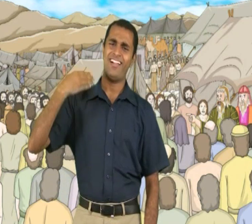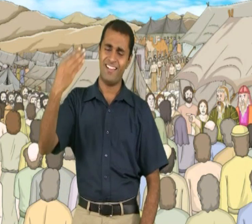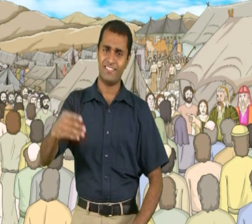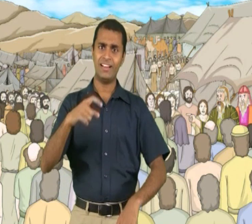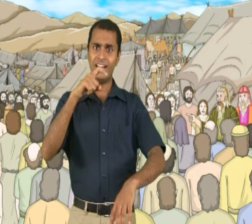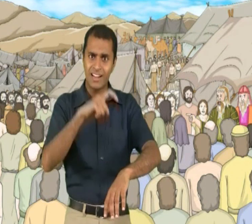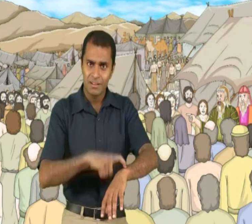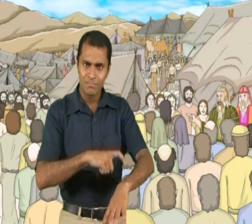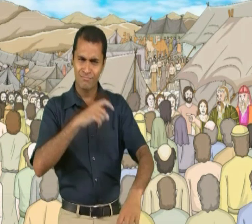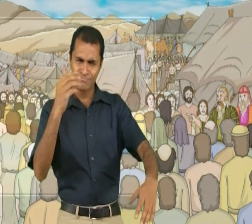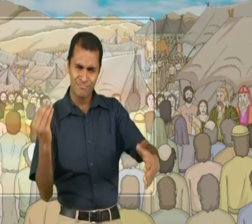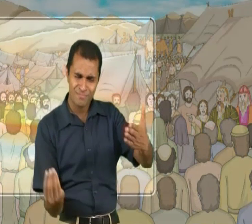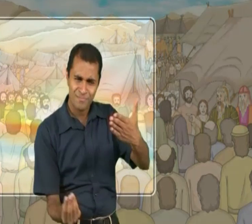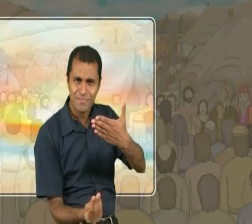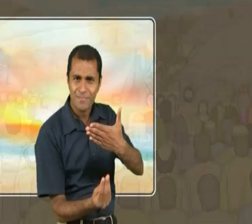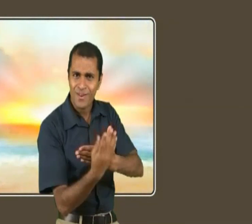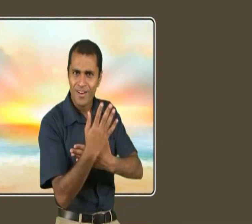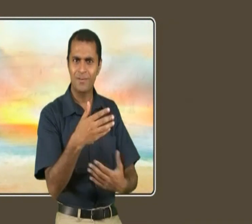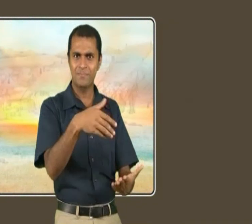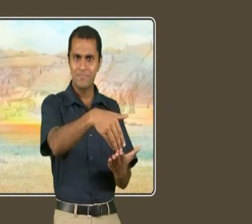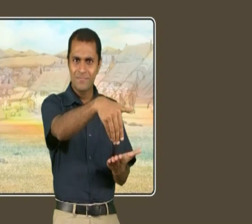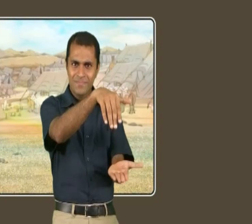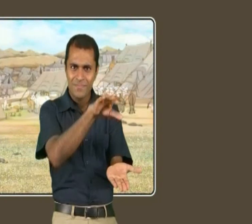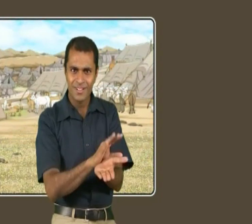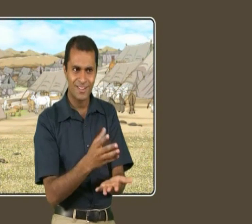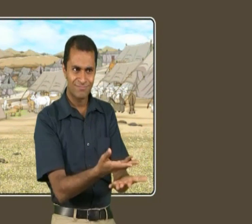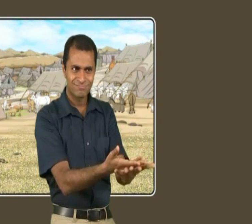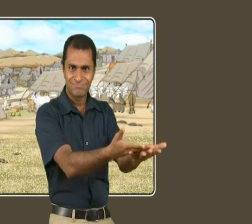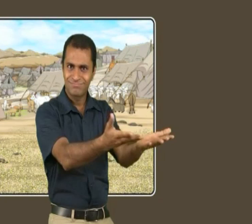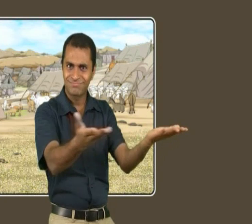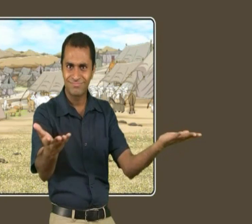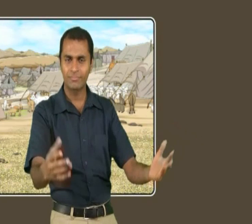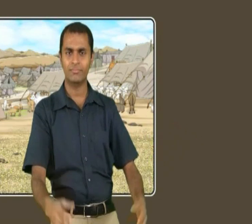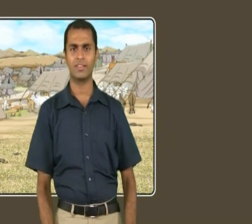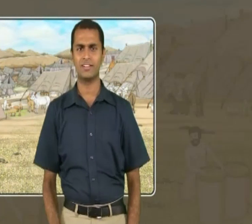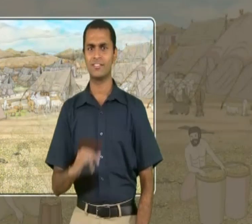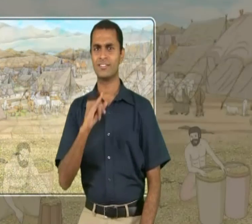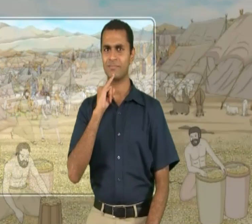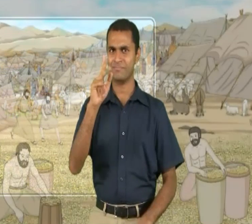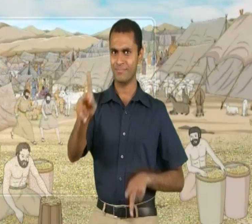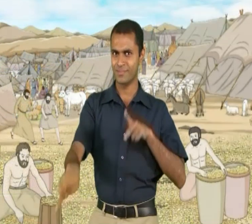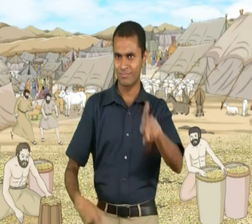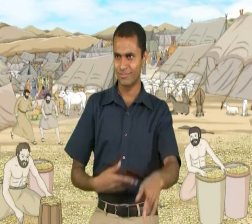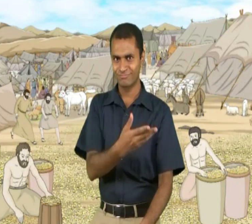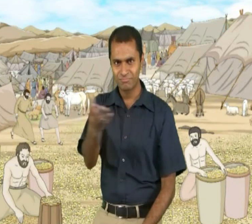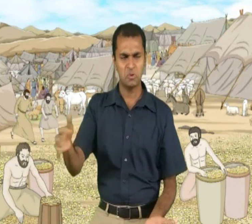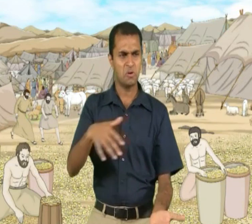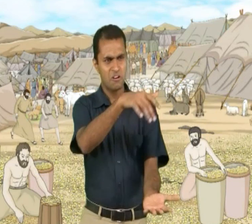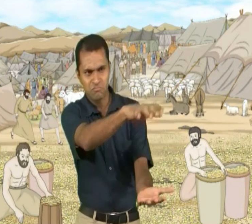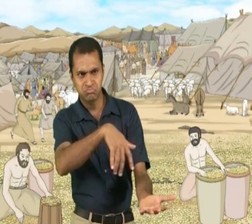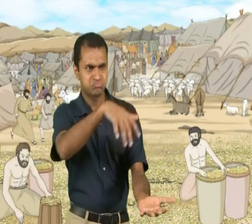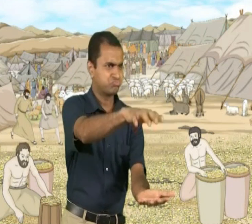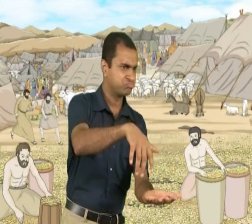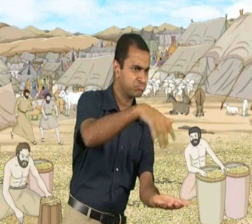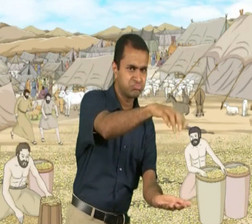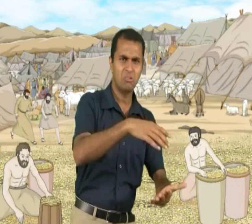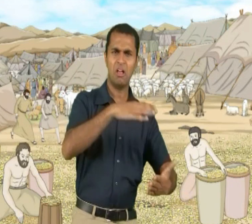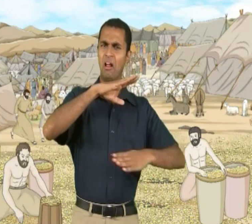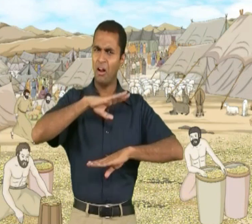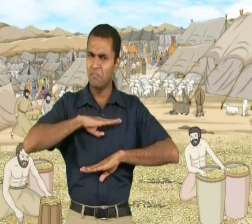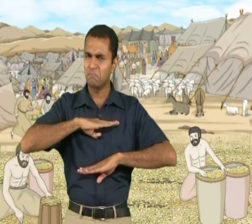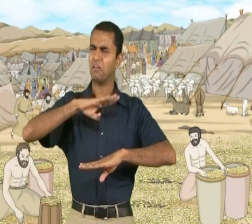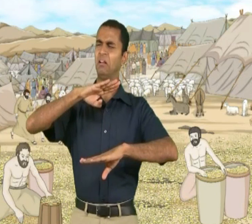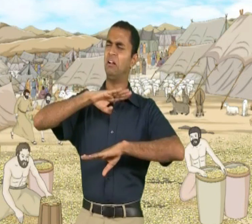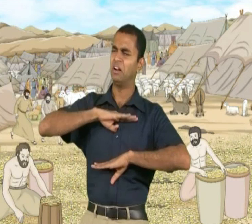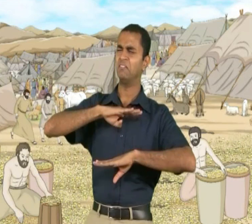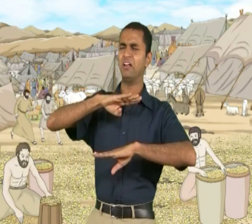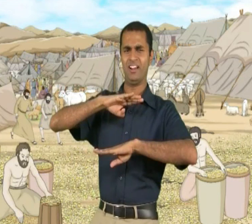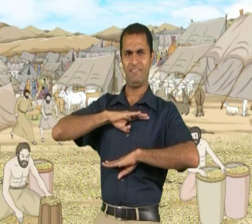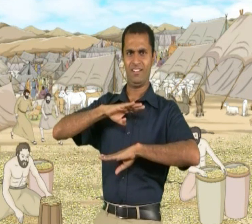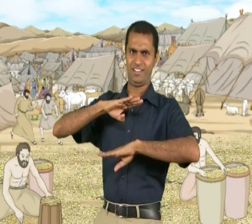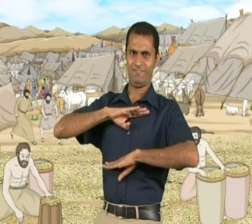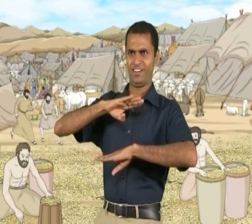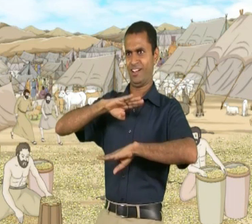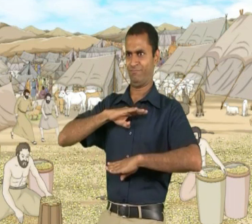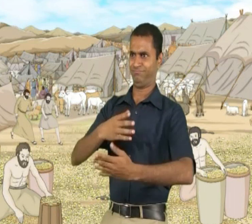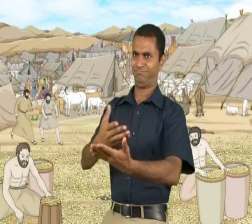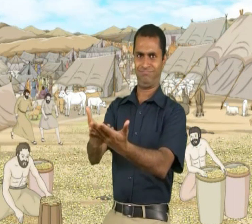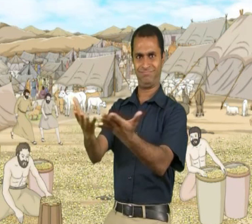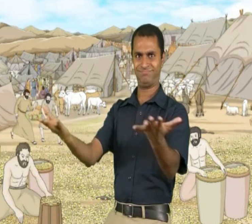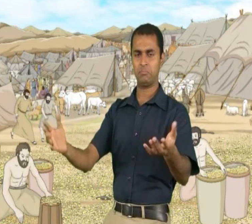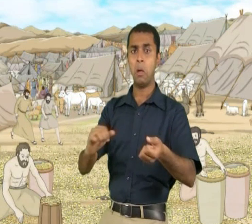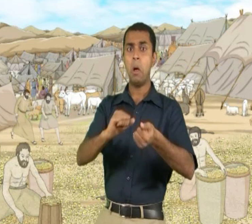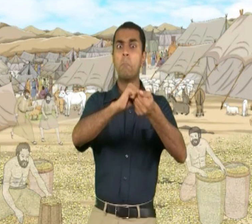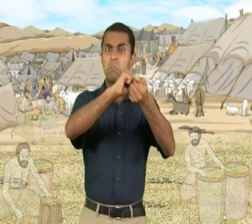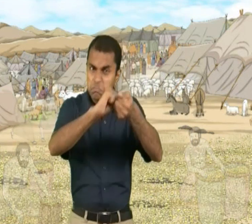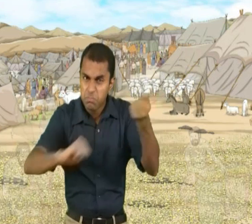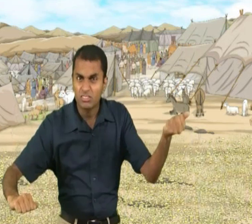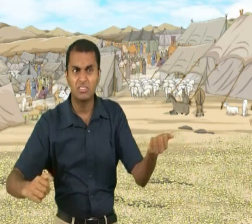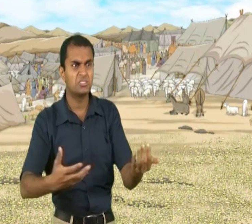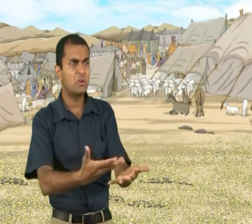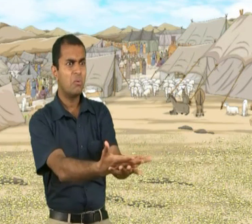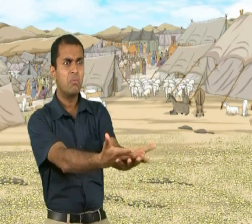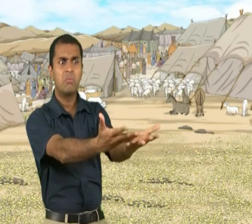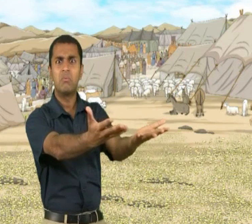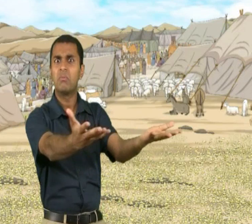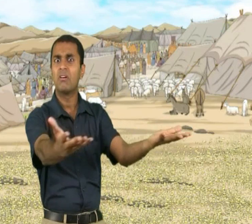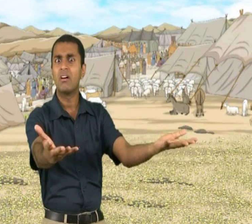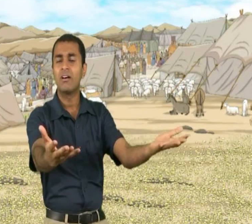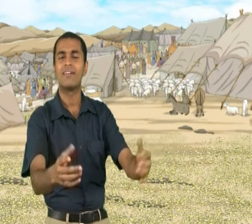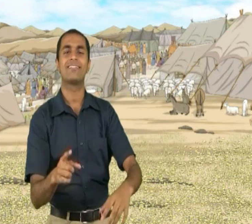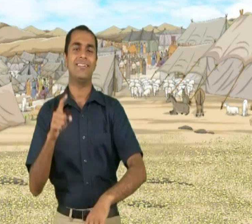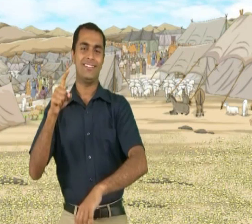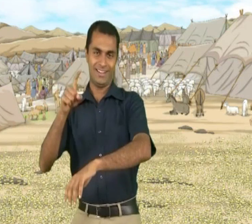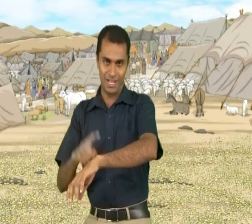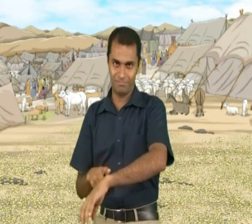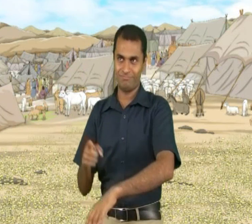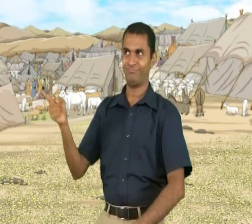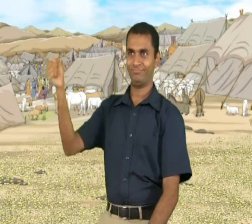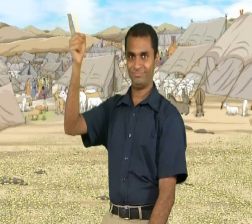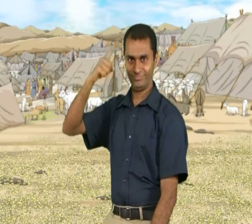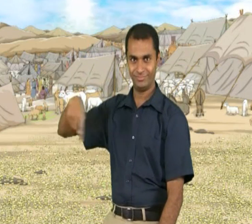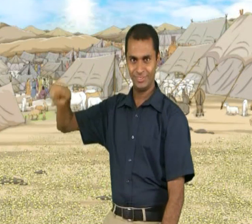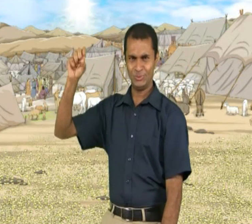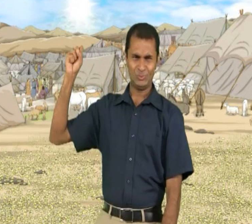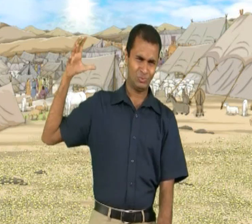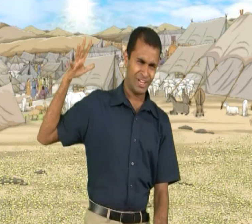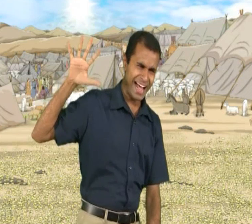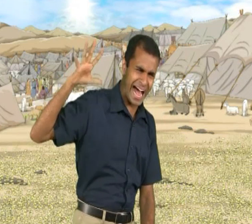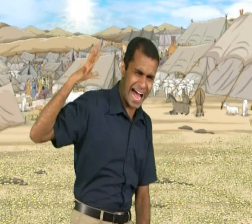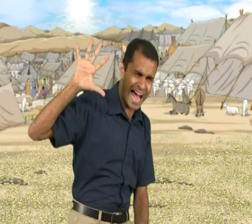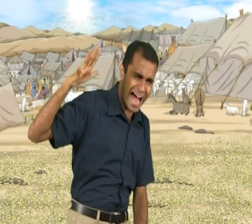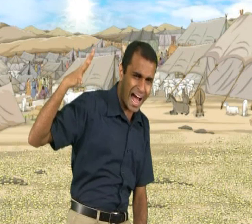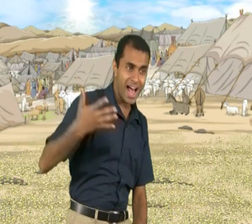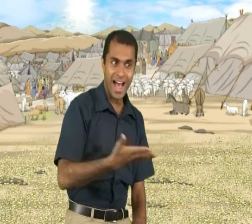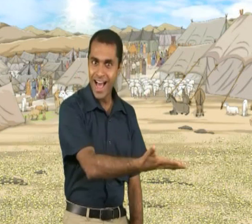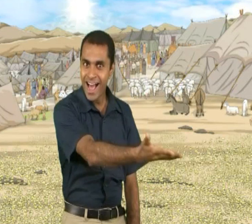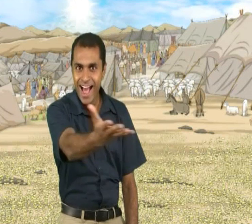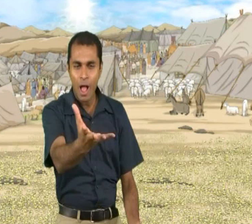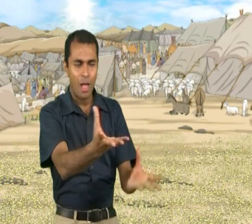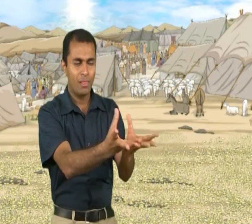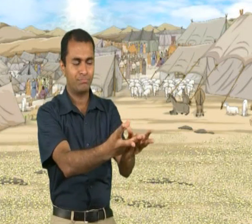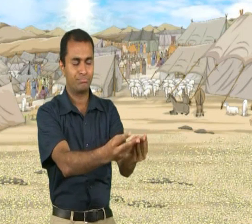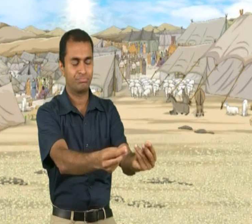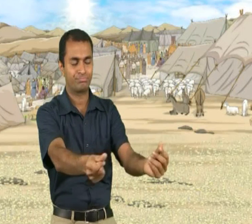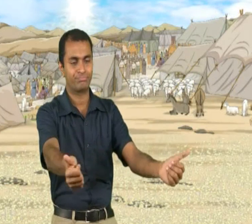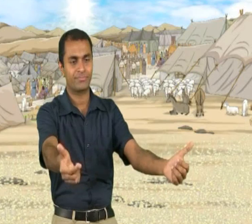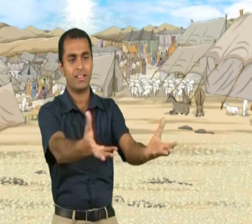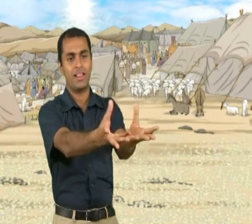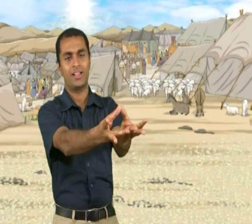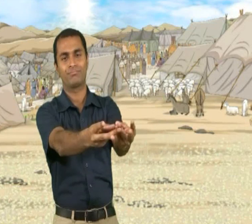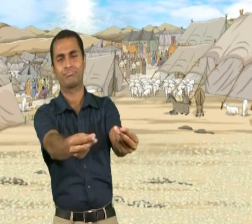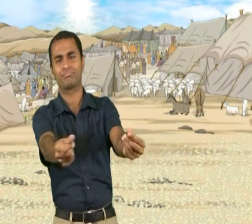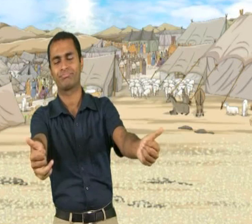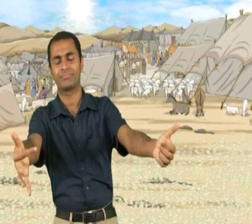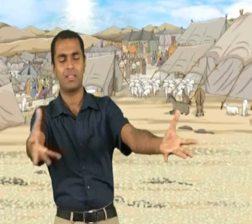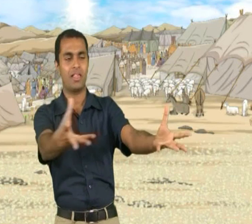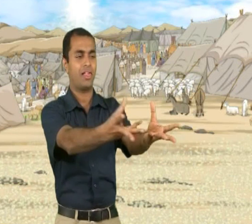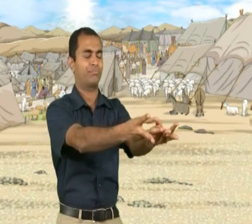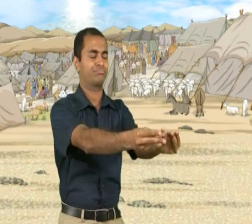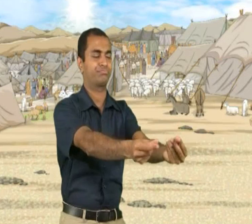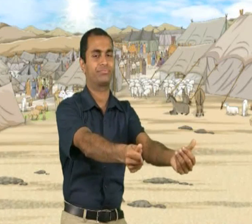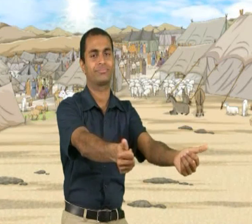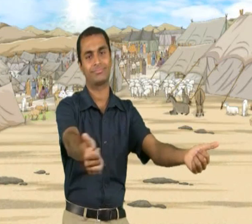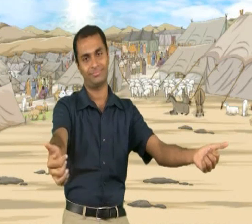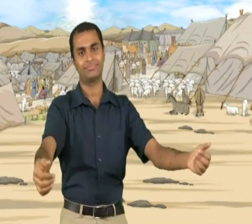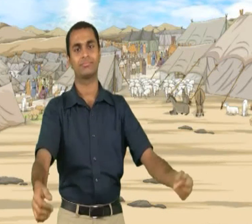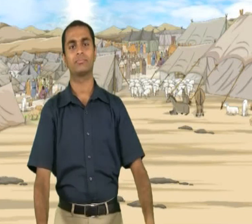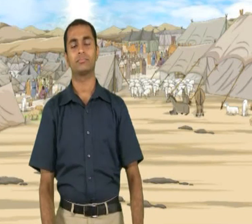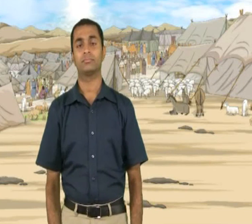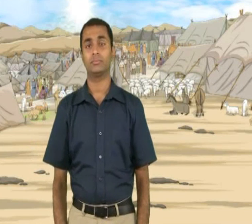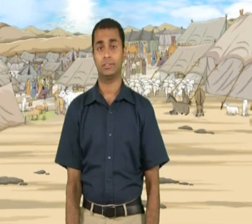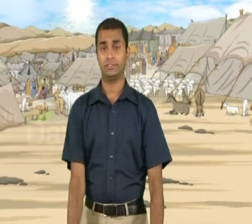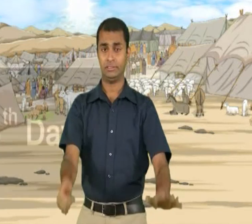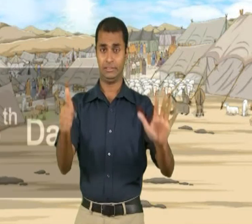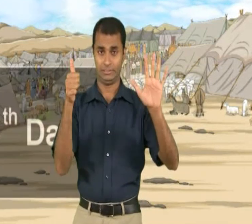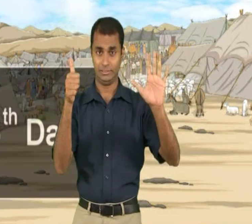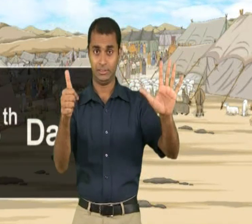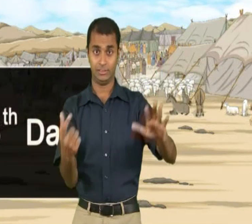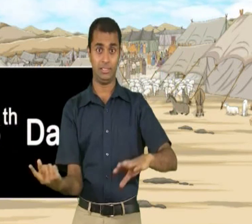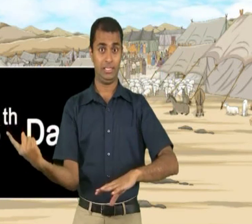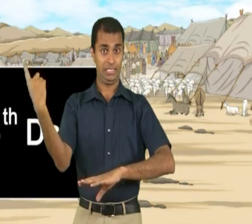Every morning each one gathered as much as was needed, and when the sun grew hot, it melted away.